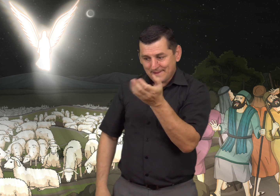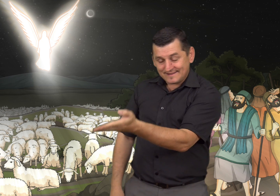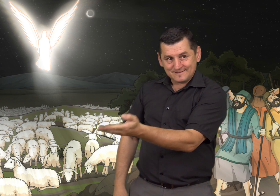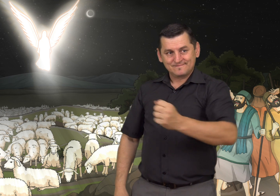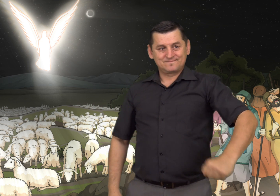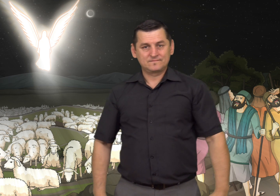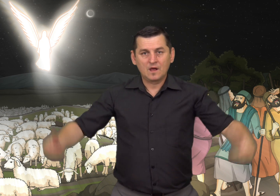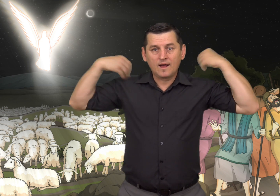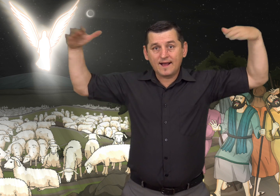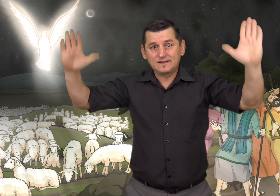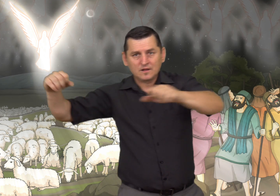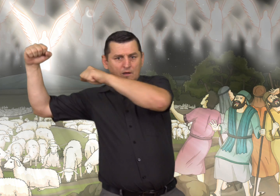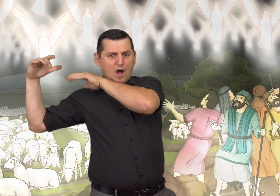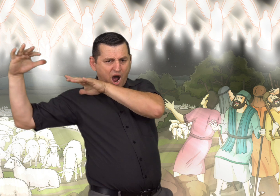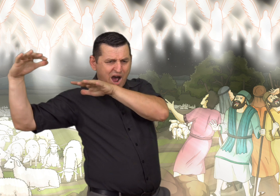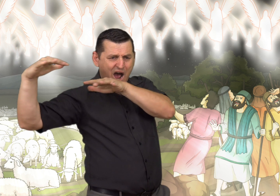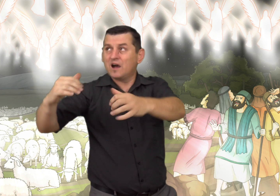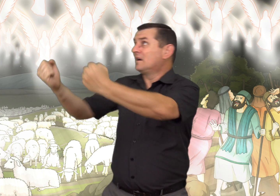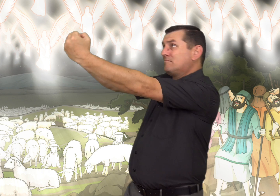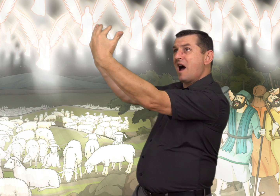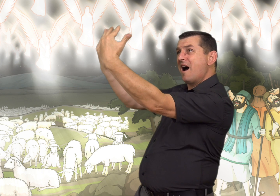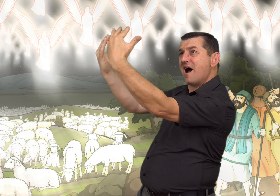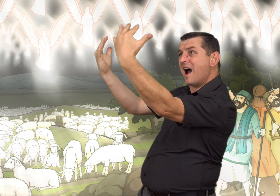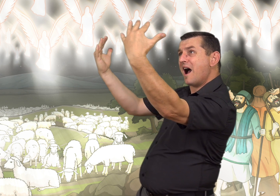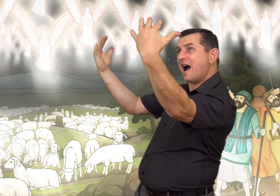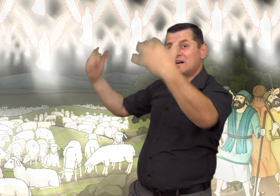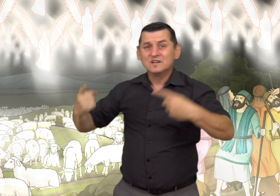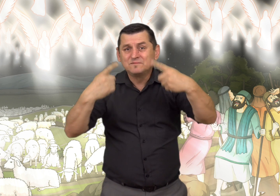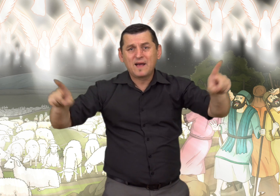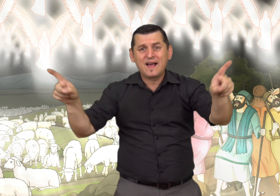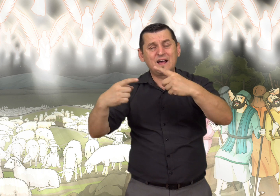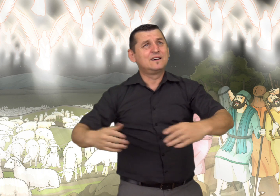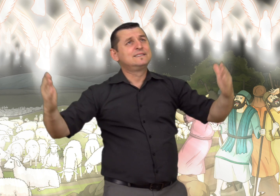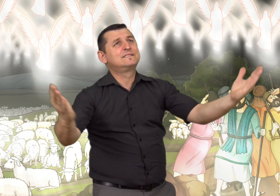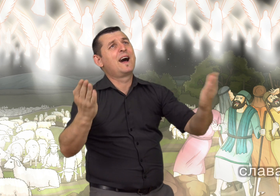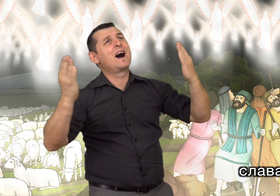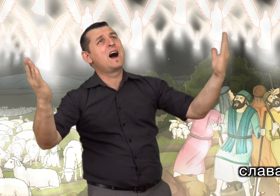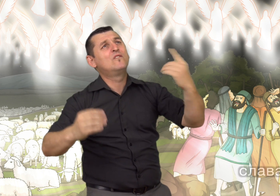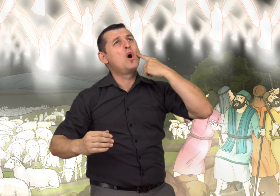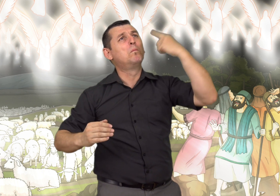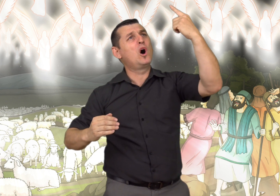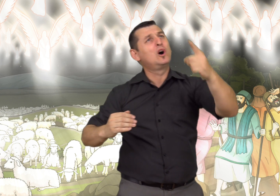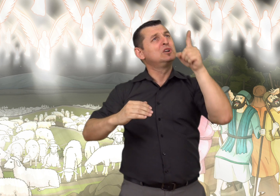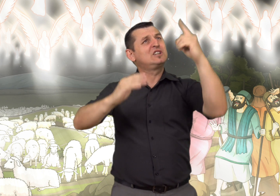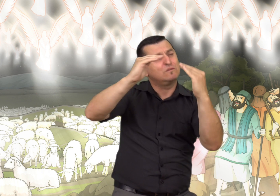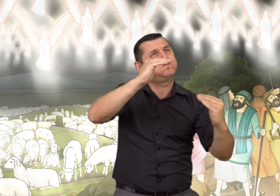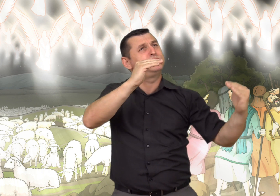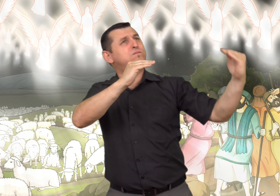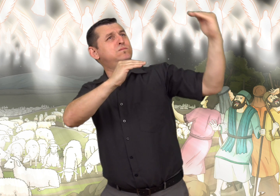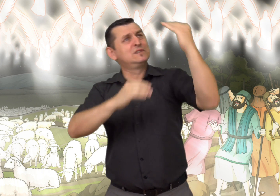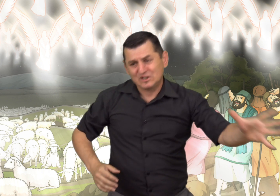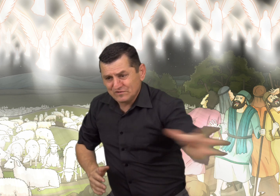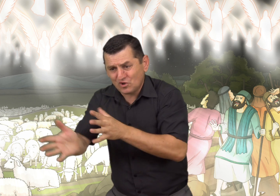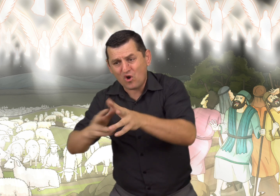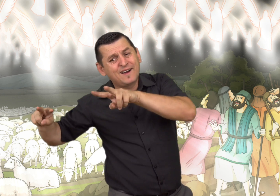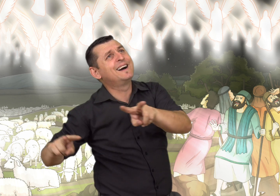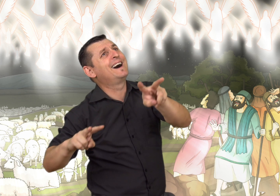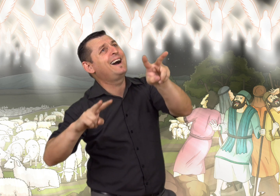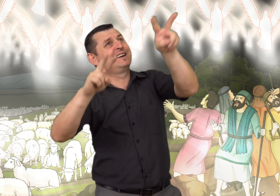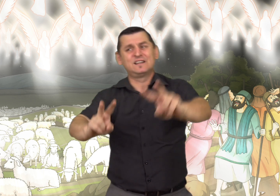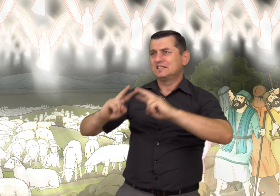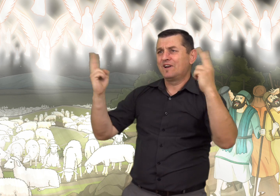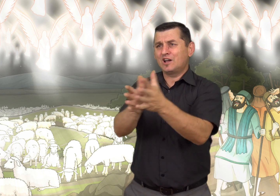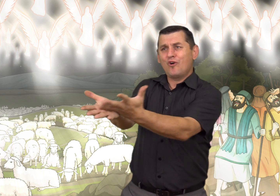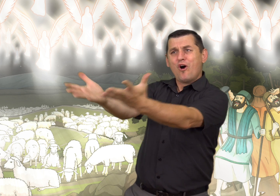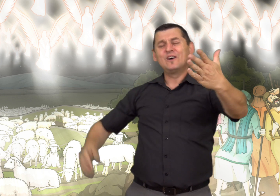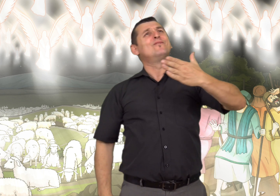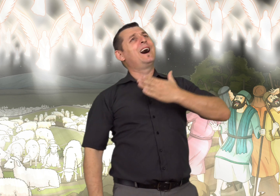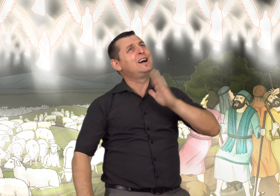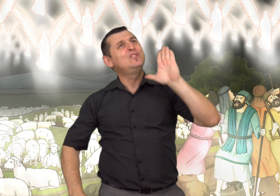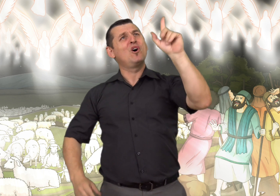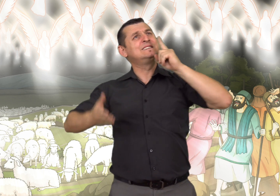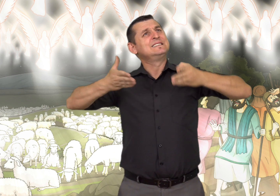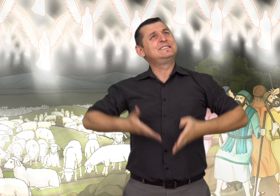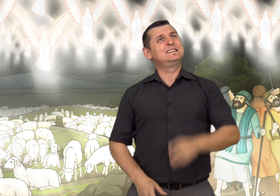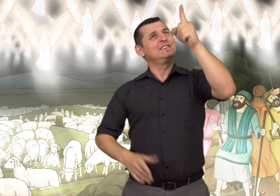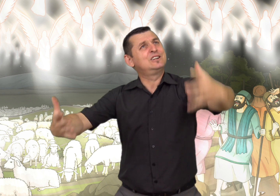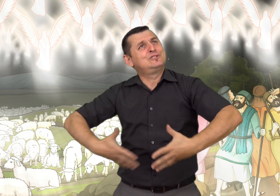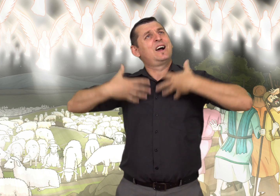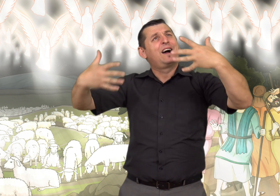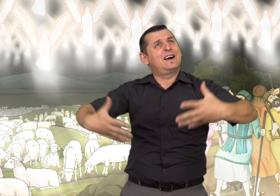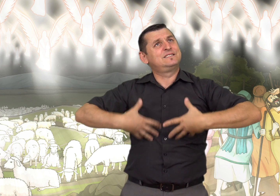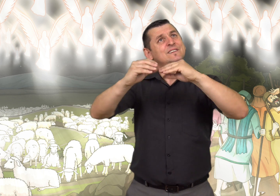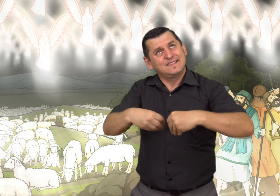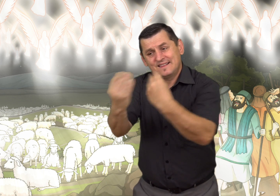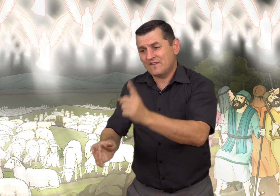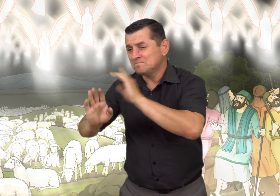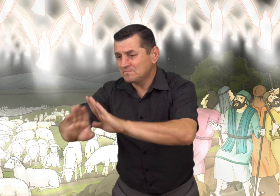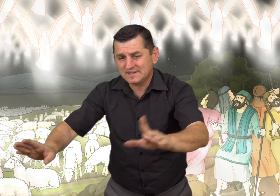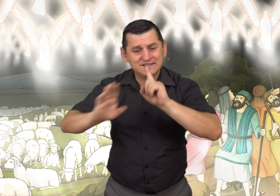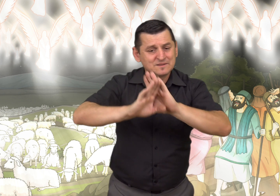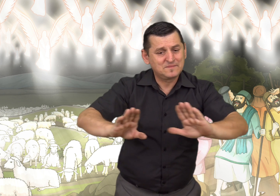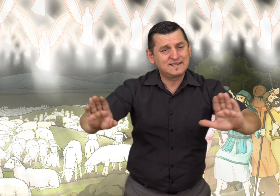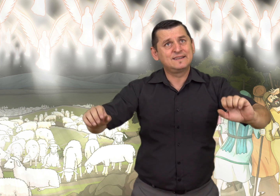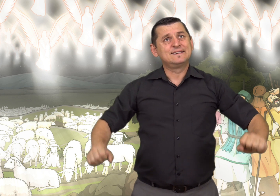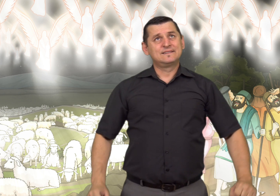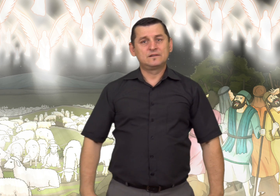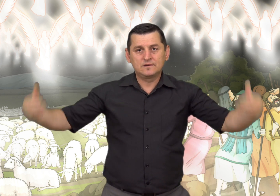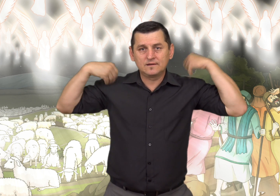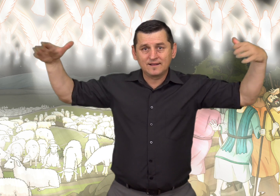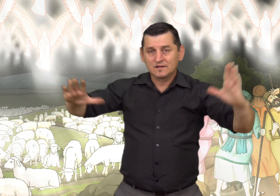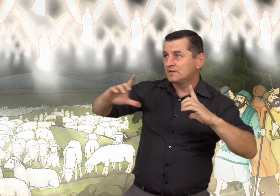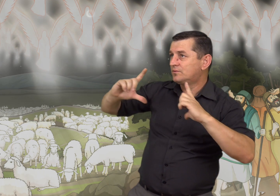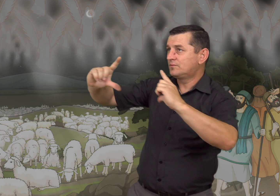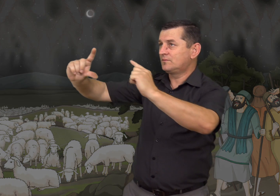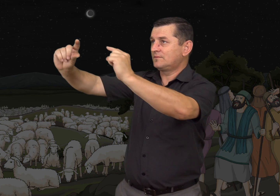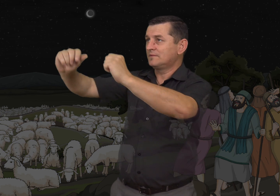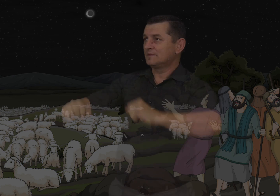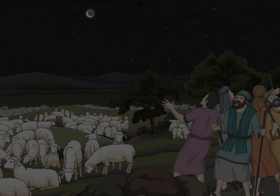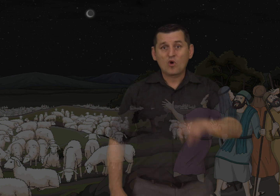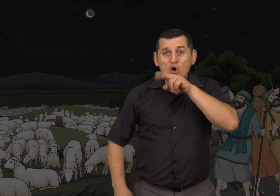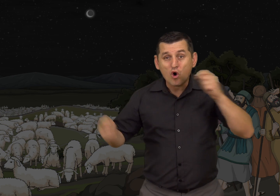And suddenly there appeared with the angel a great multitude of the heavenly host, praising God and saying: “Glory to God in the highest, and on earth peace to men on whom His favor rests!”